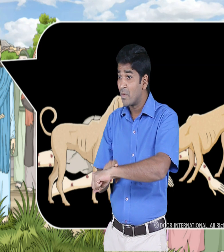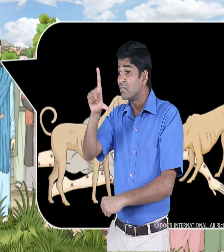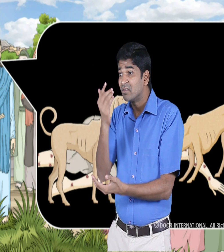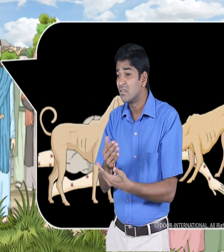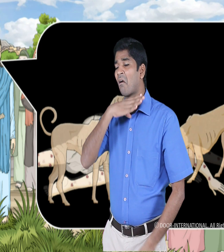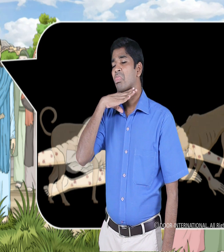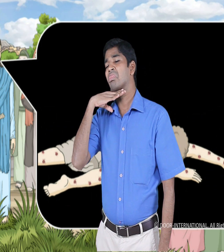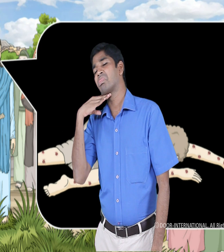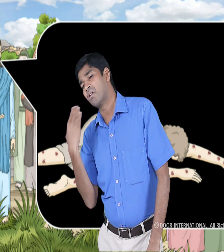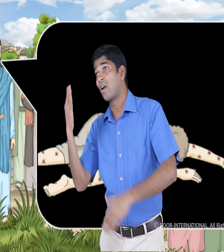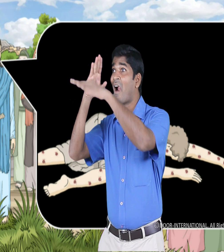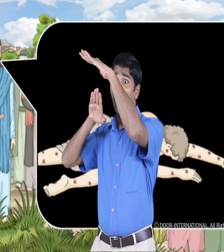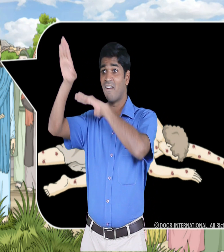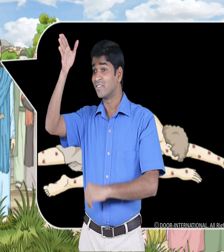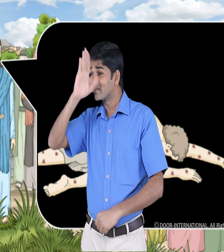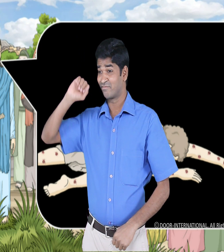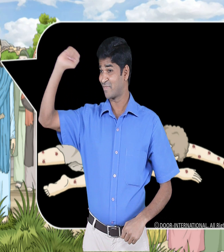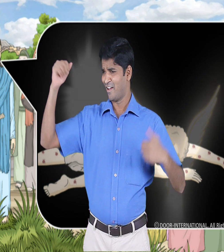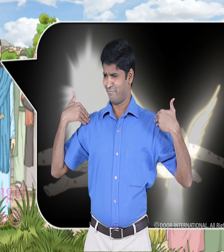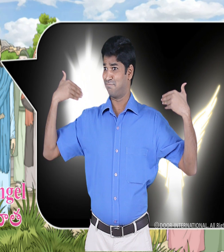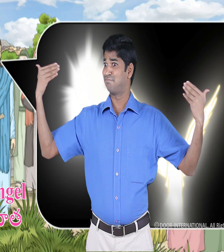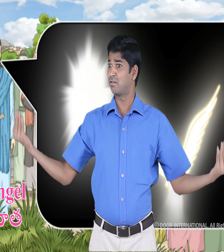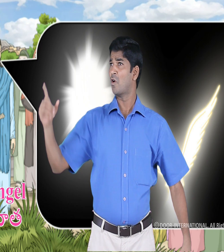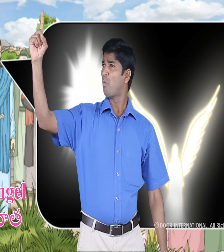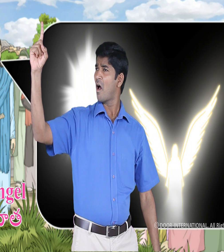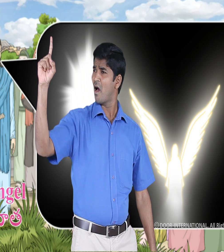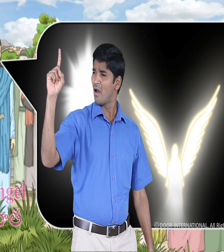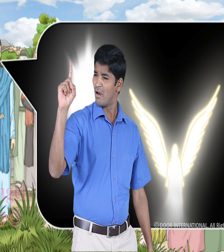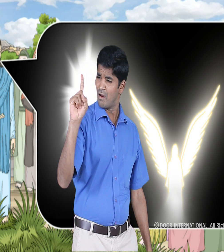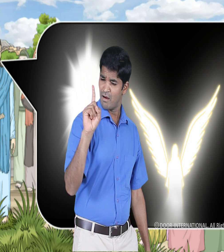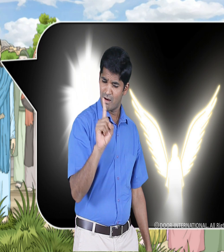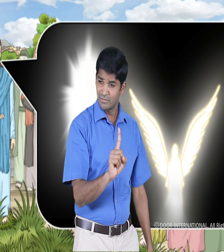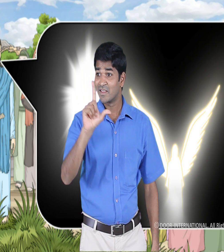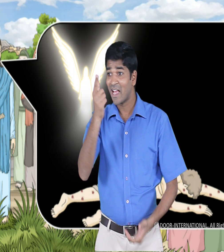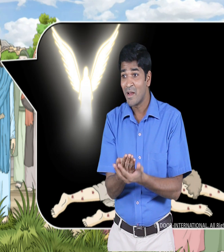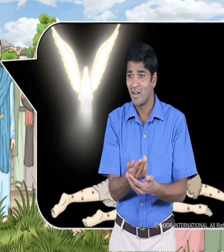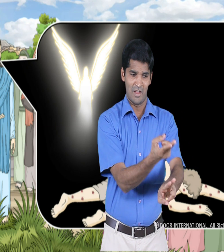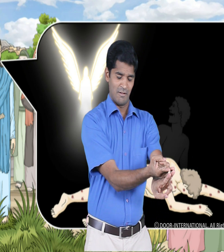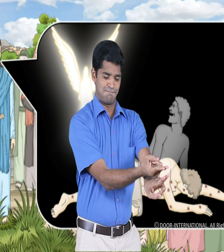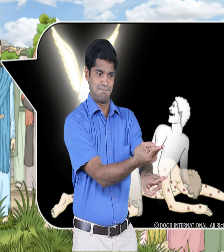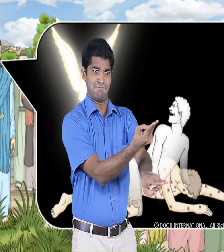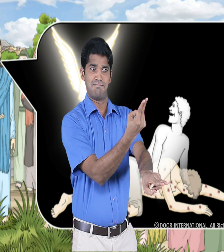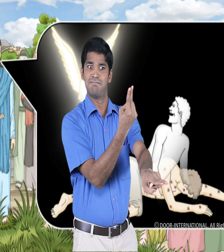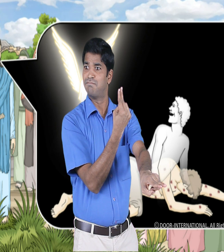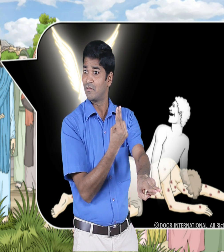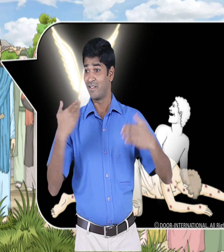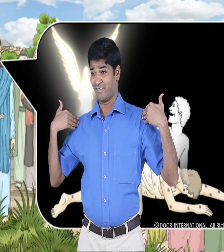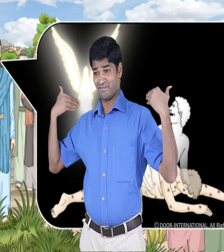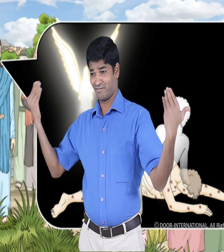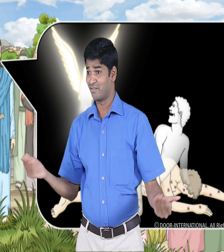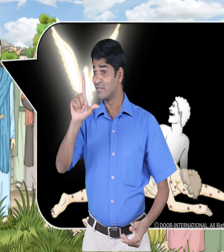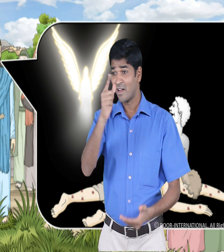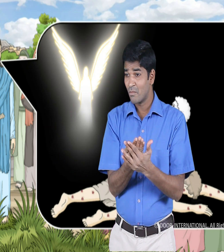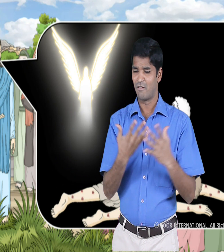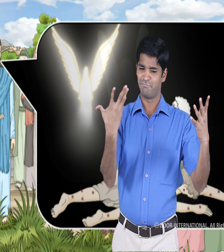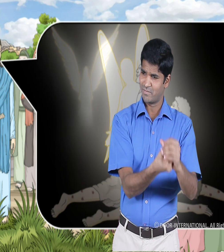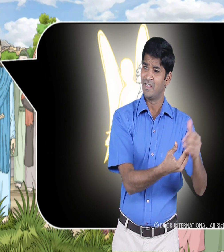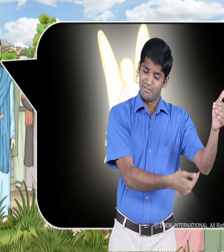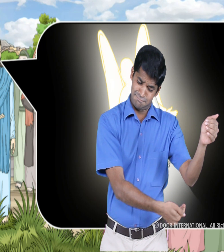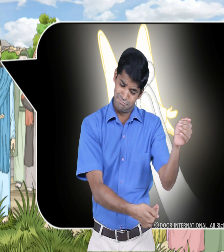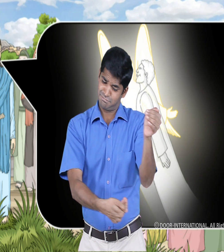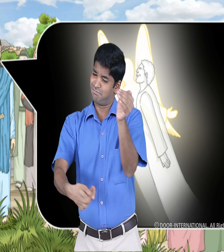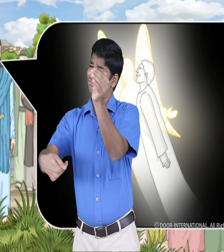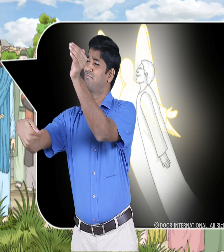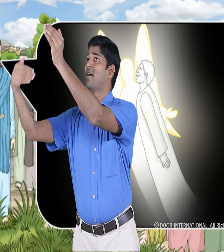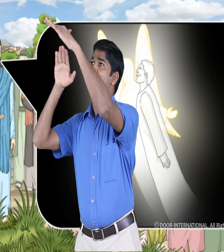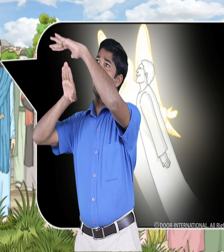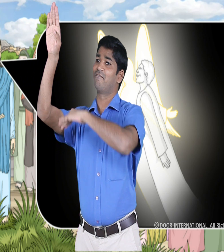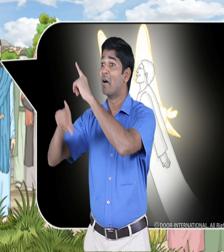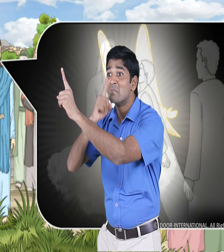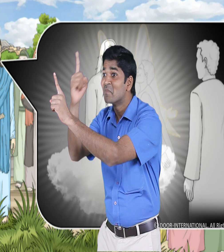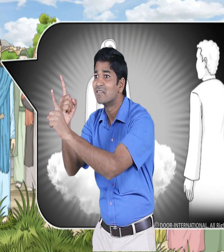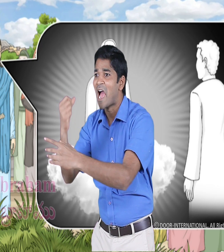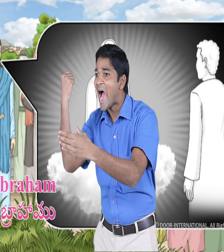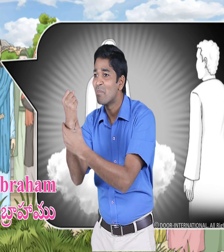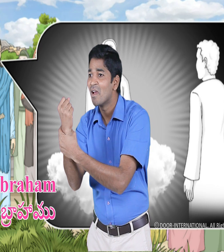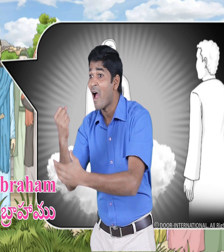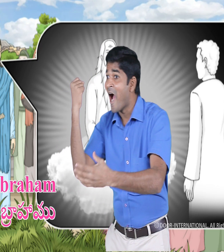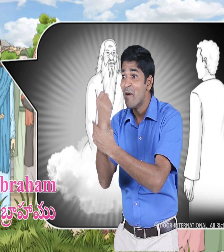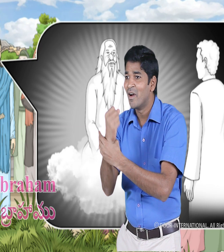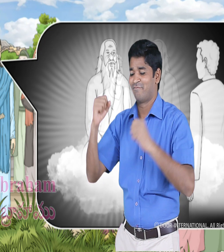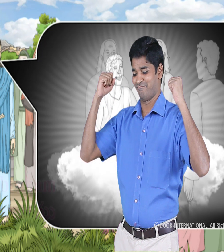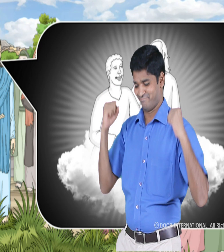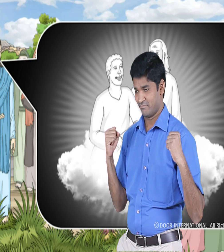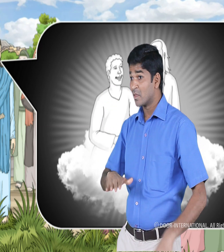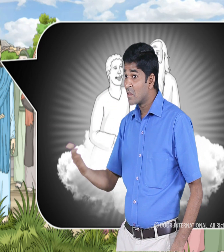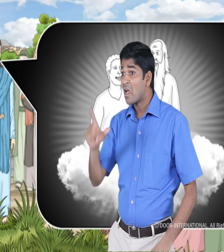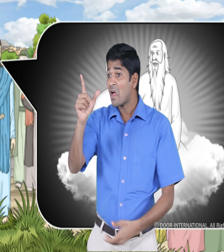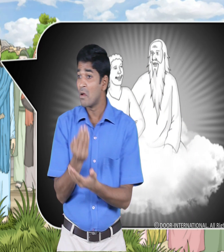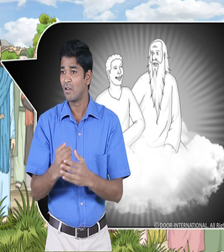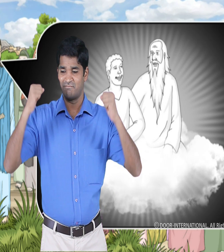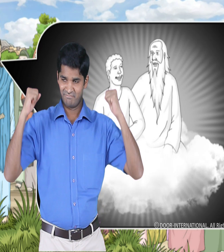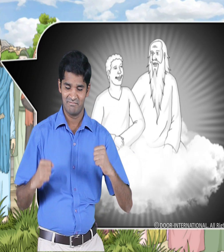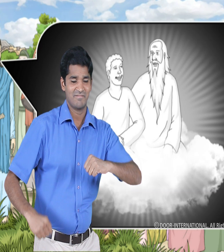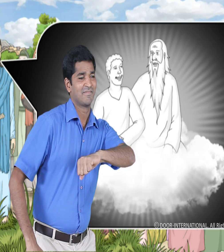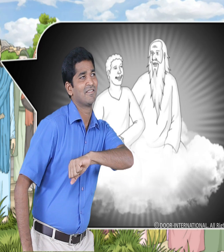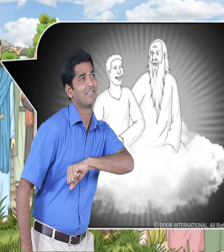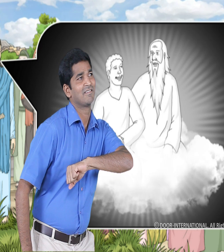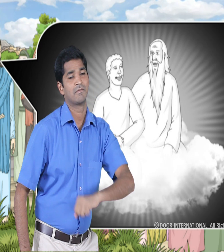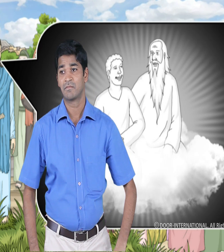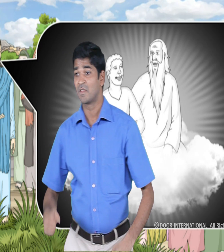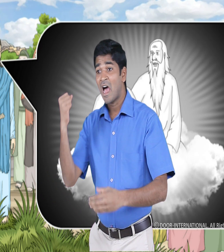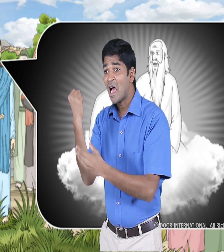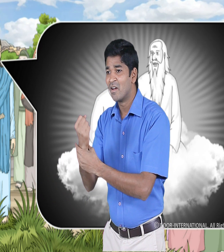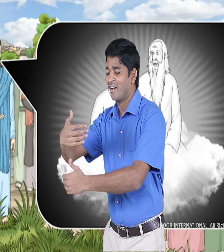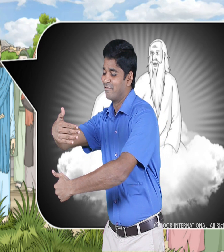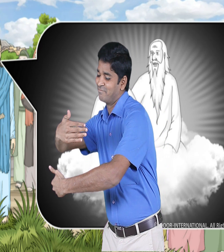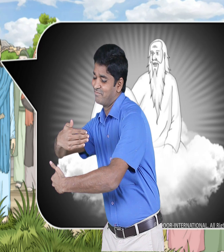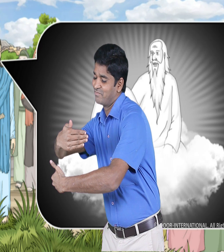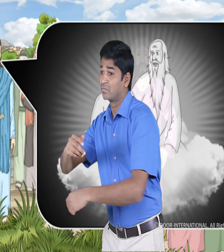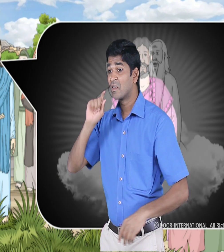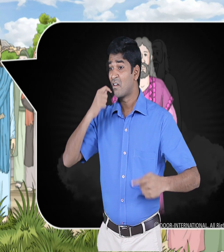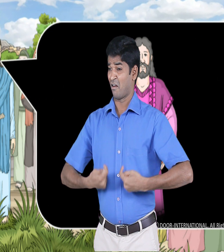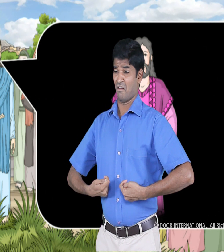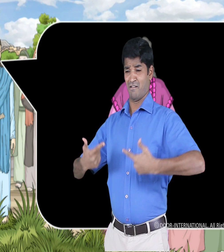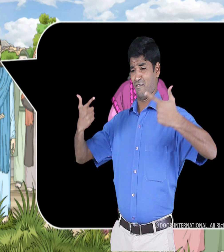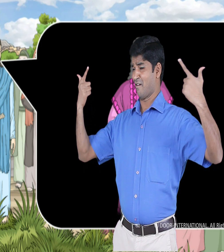One day the beggar died and was carried by the angels to Abraham’s side.